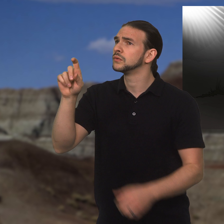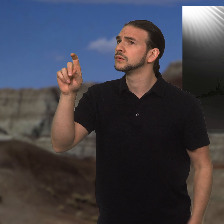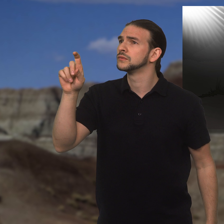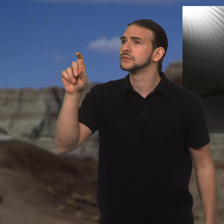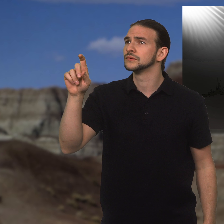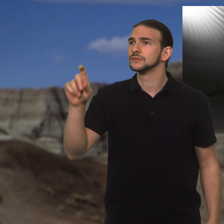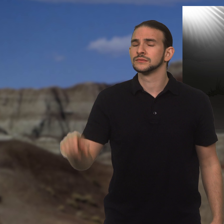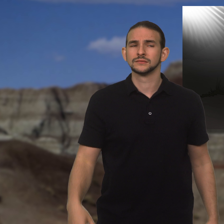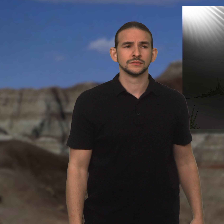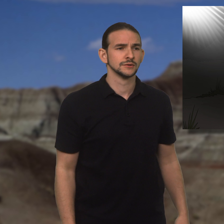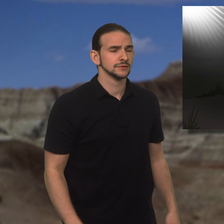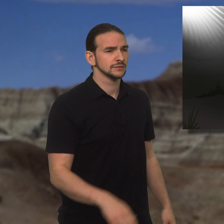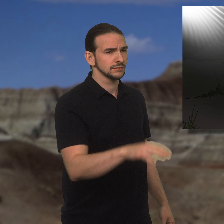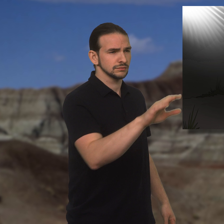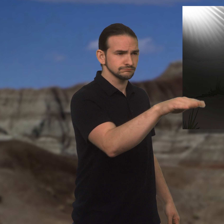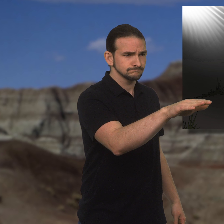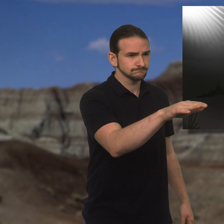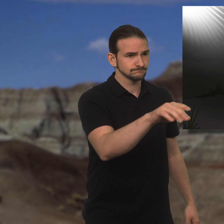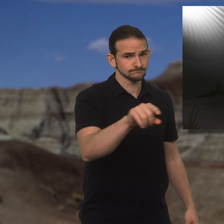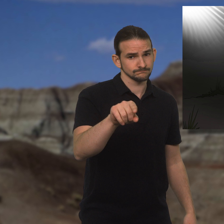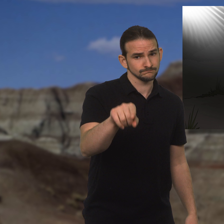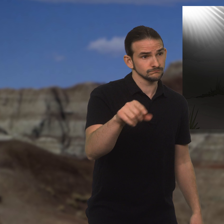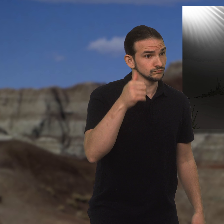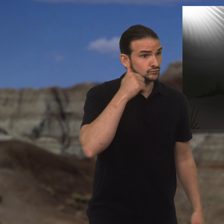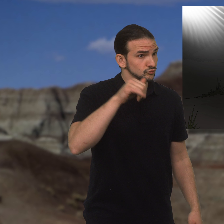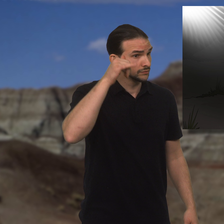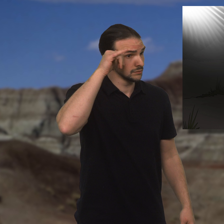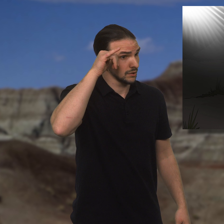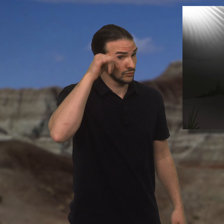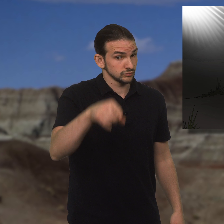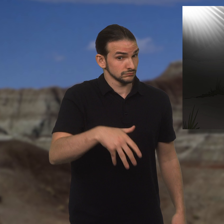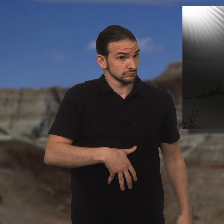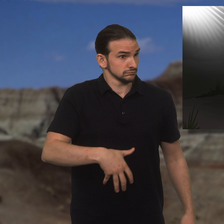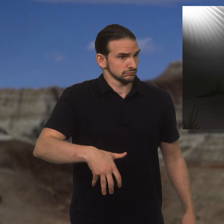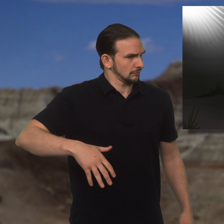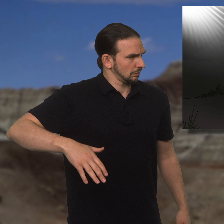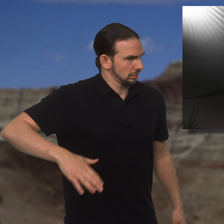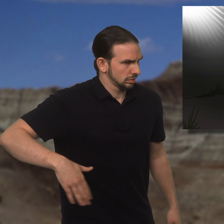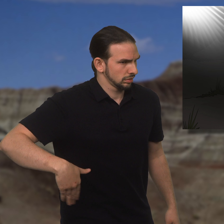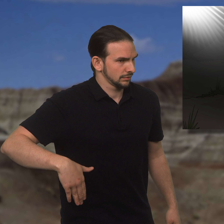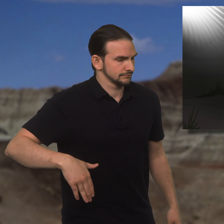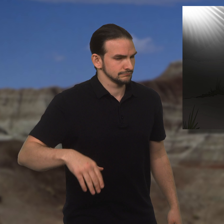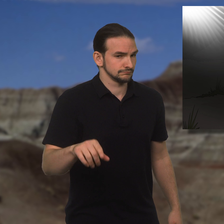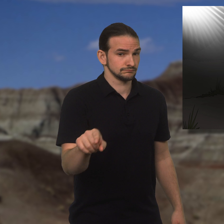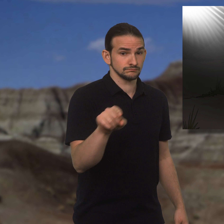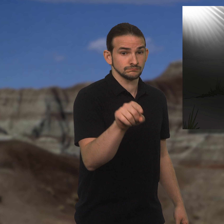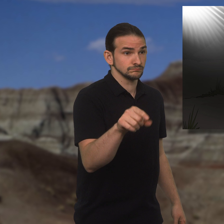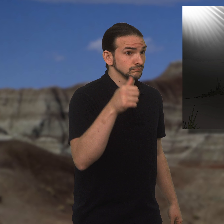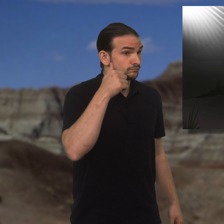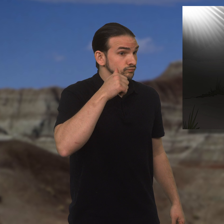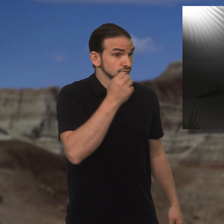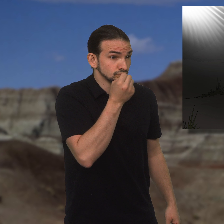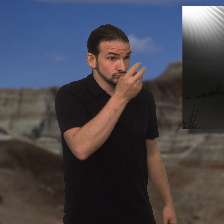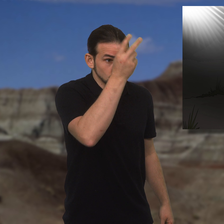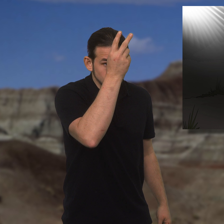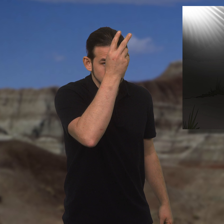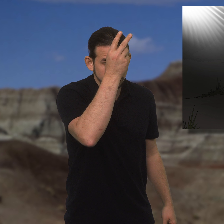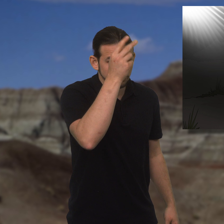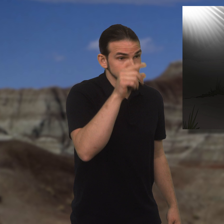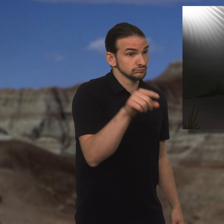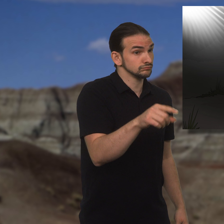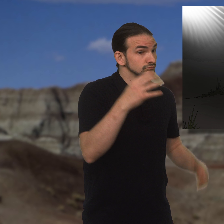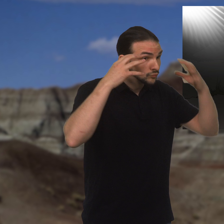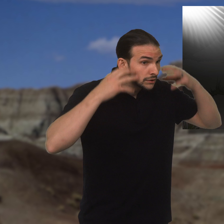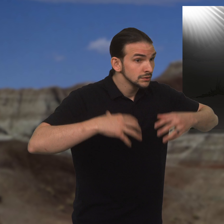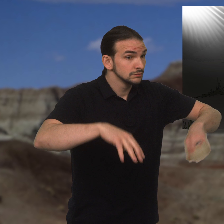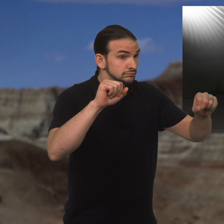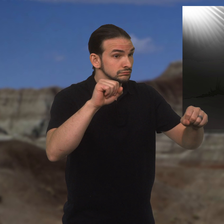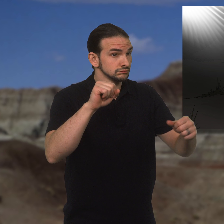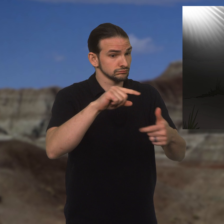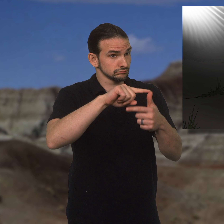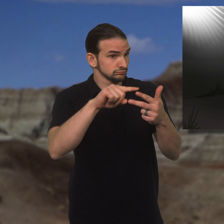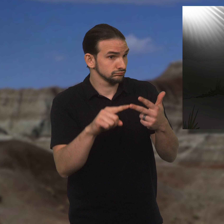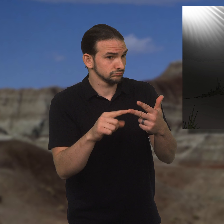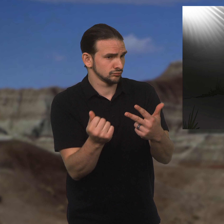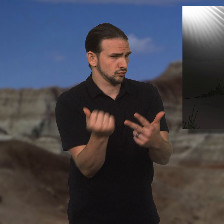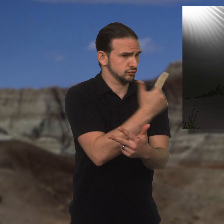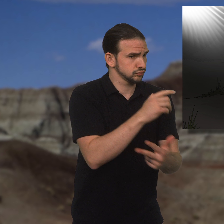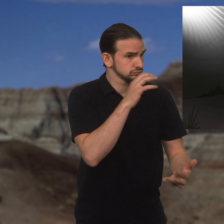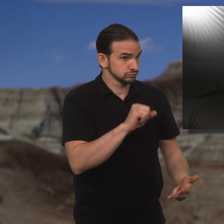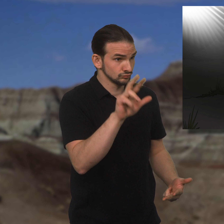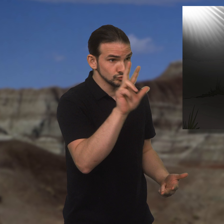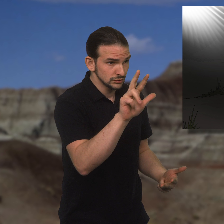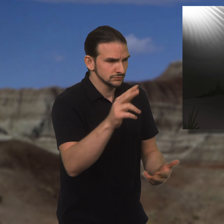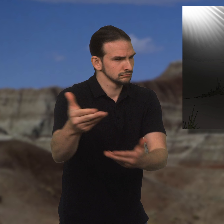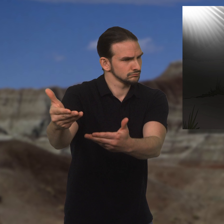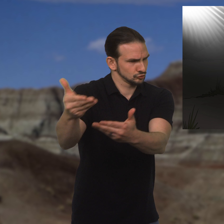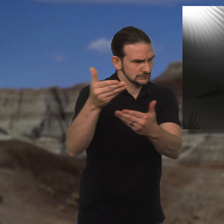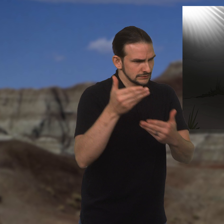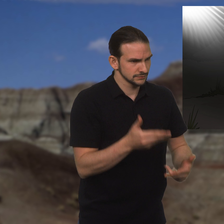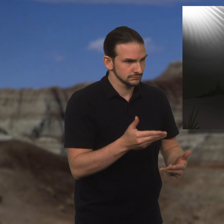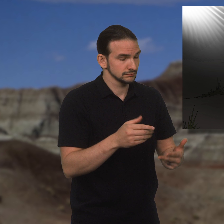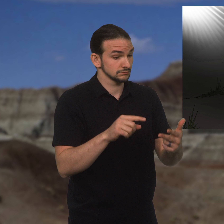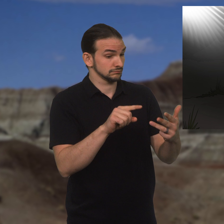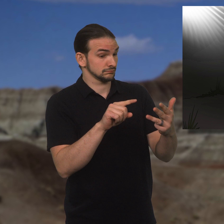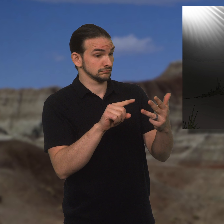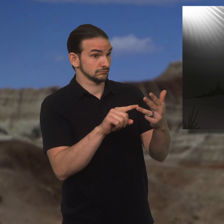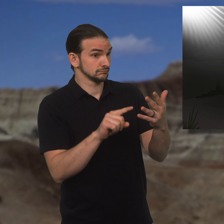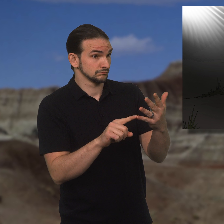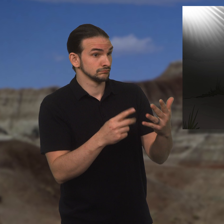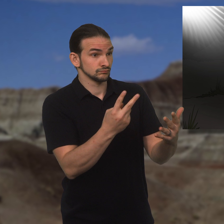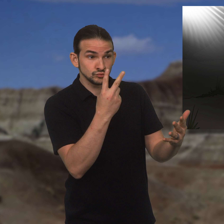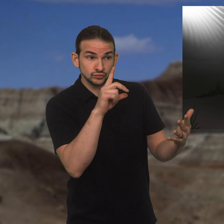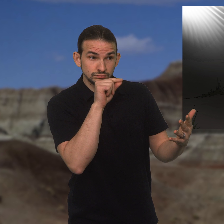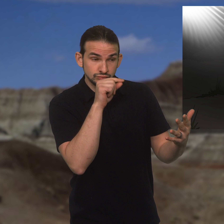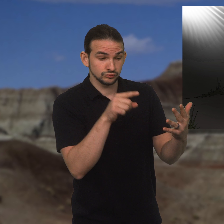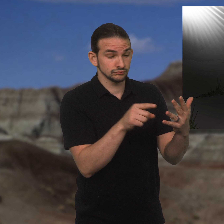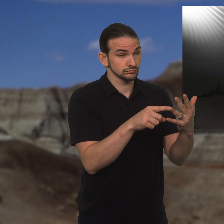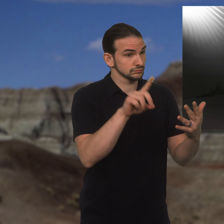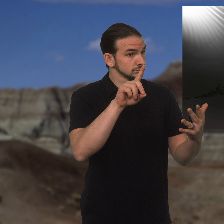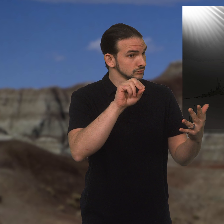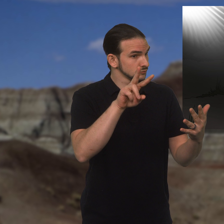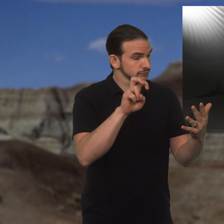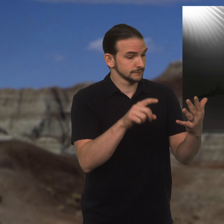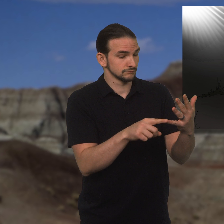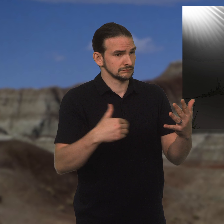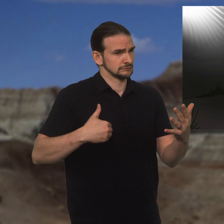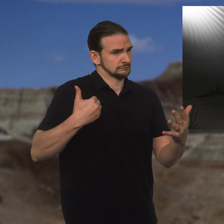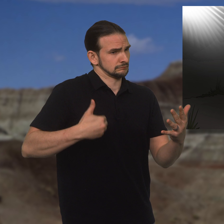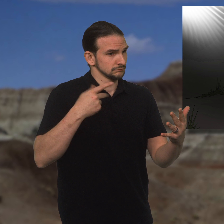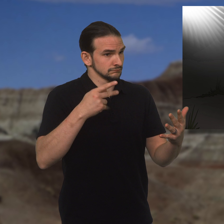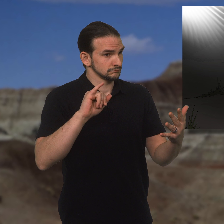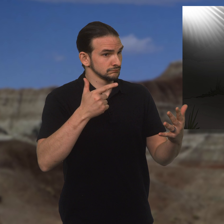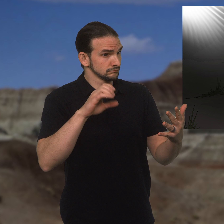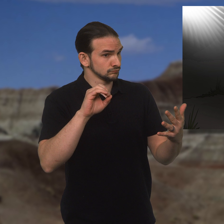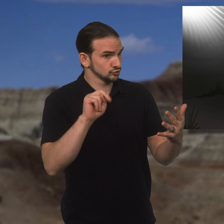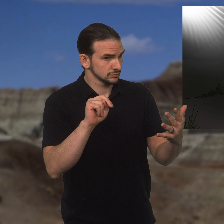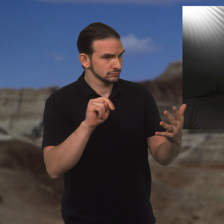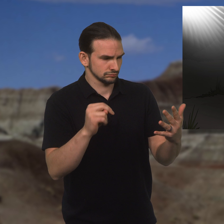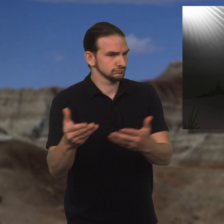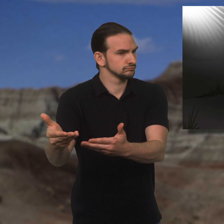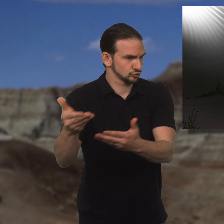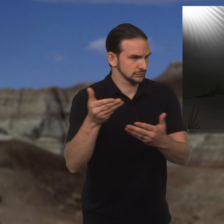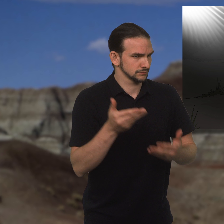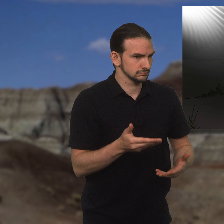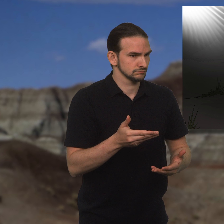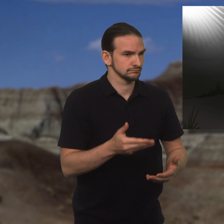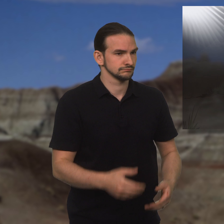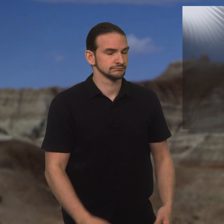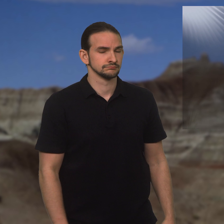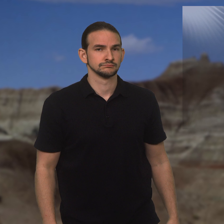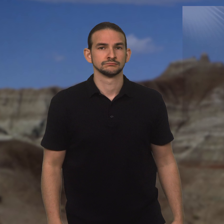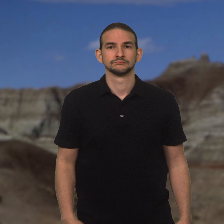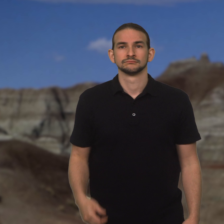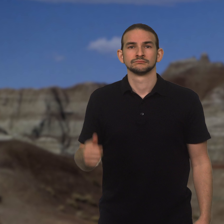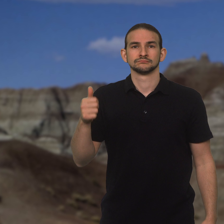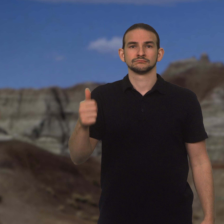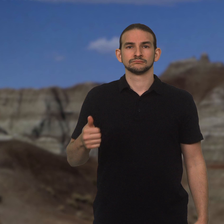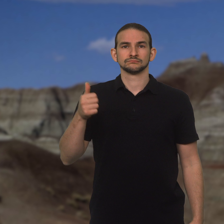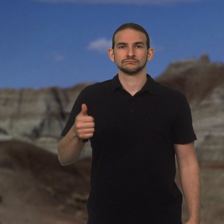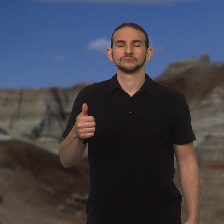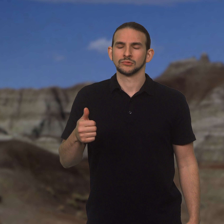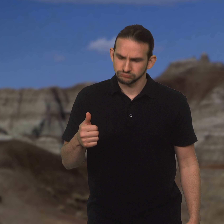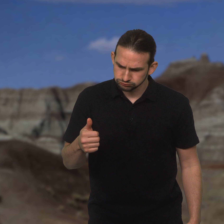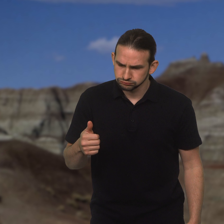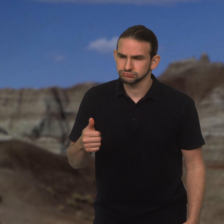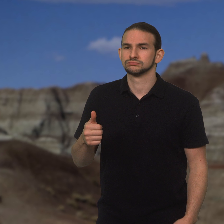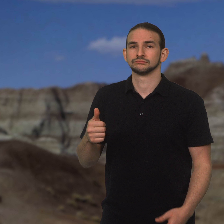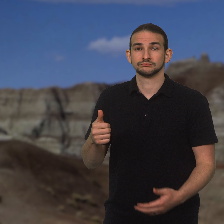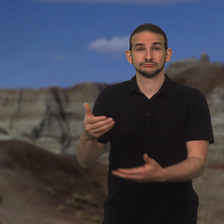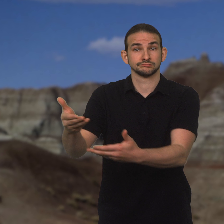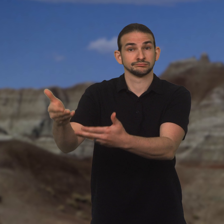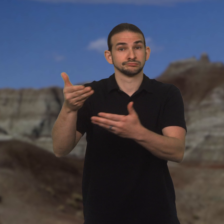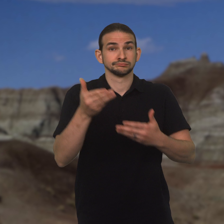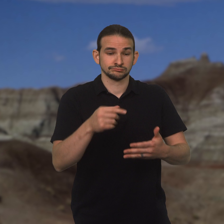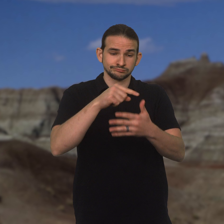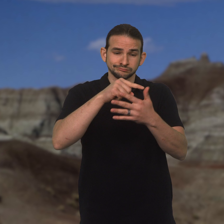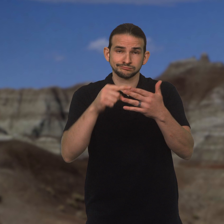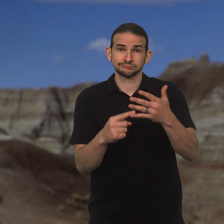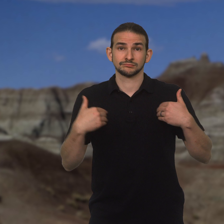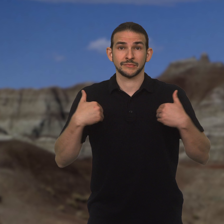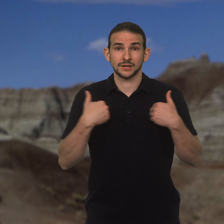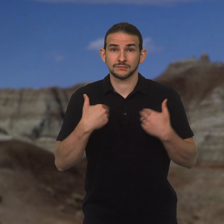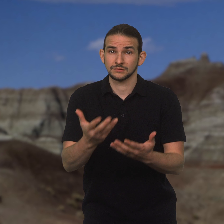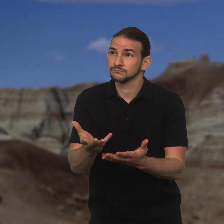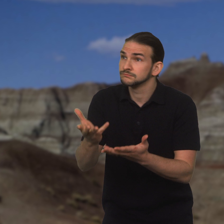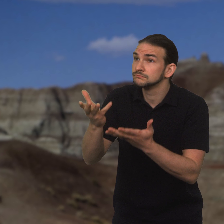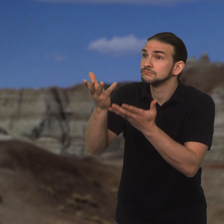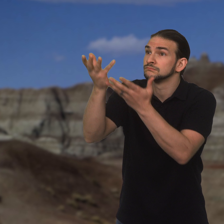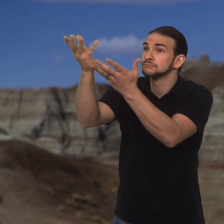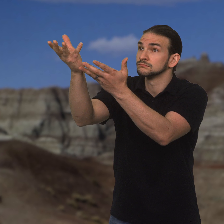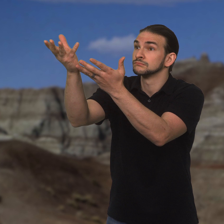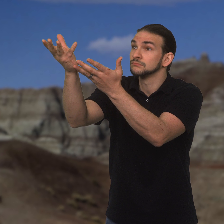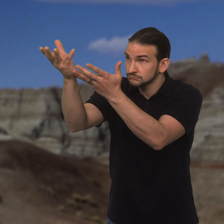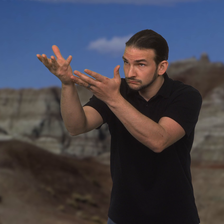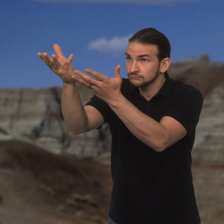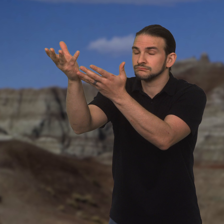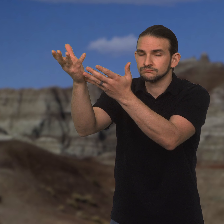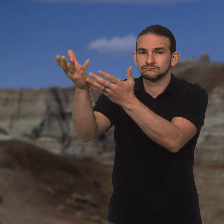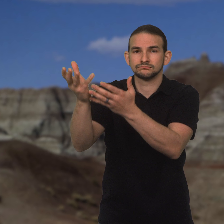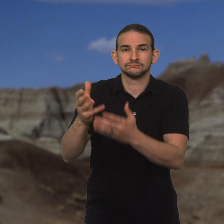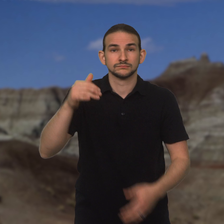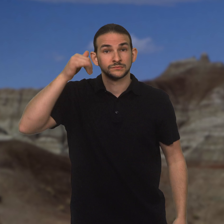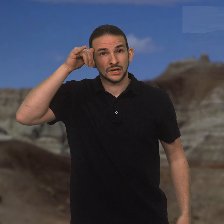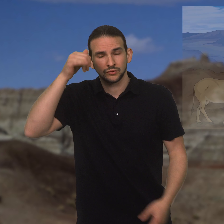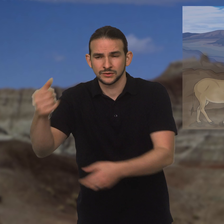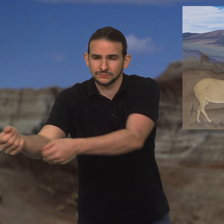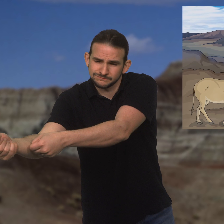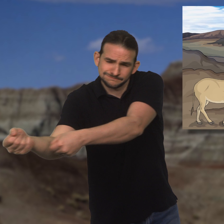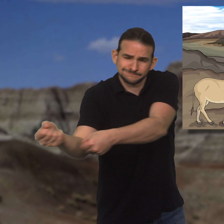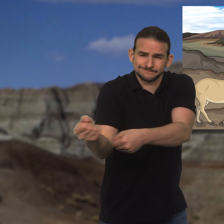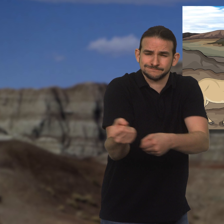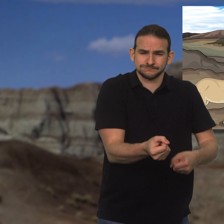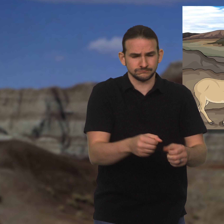And the LORD said to him, “Bring Me a heifer, a goat, and a ram, each three years old, along with a turtledove and a young pigeon.”